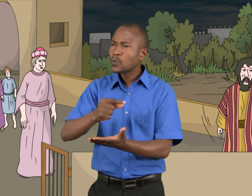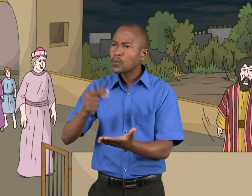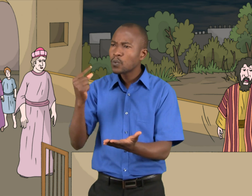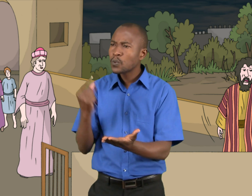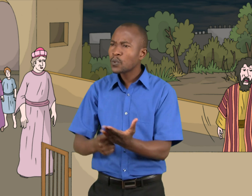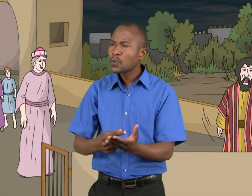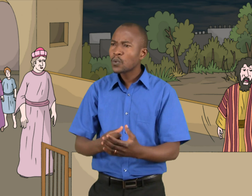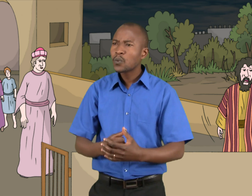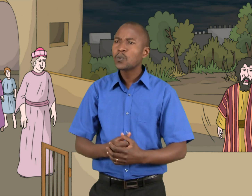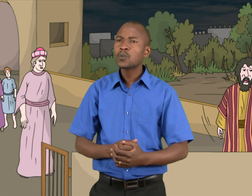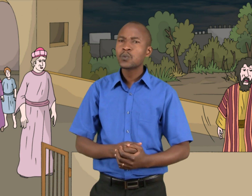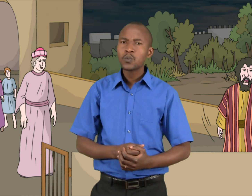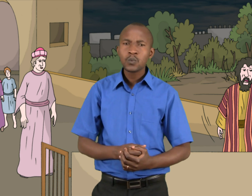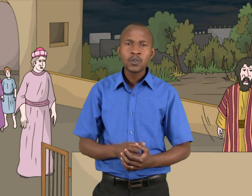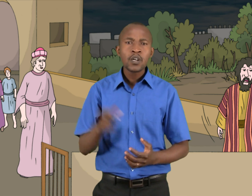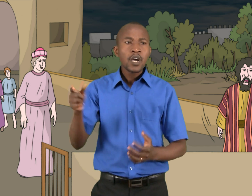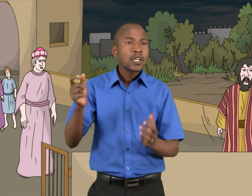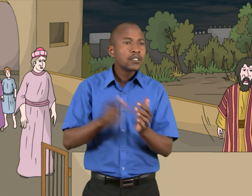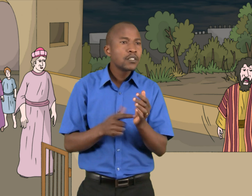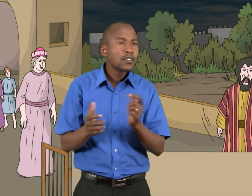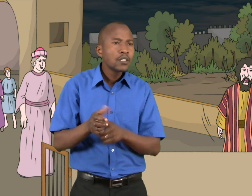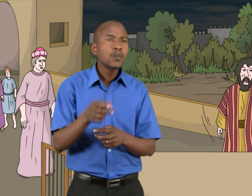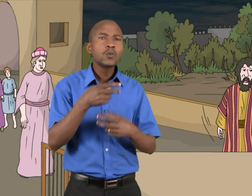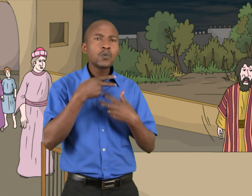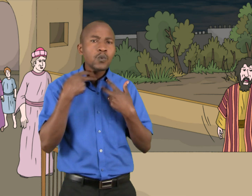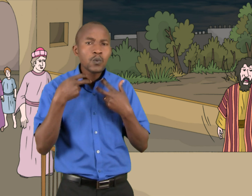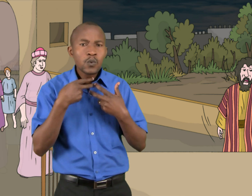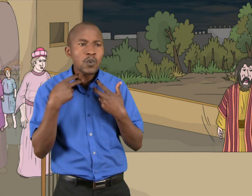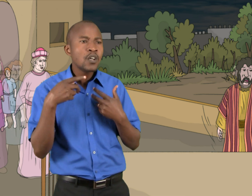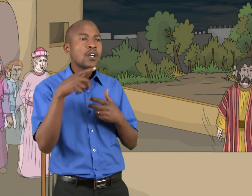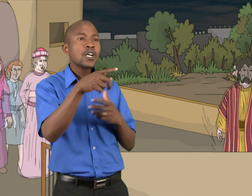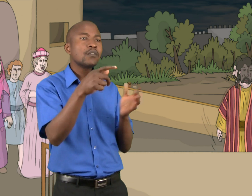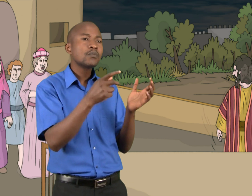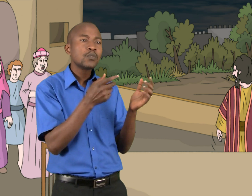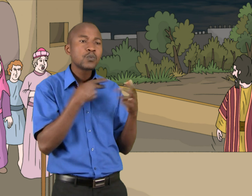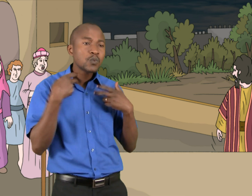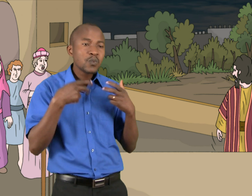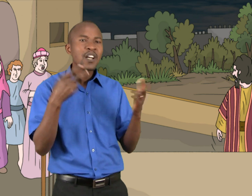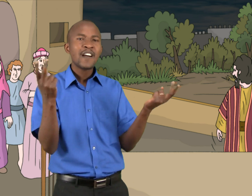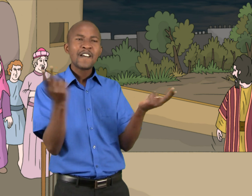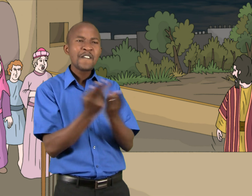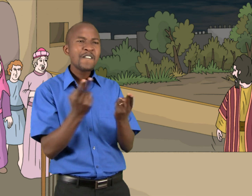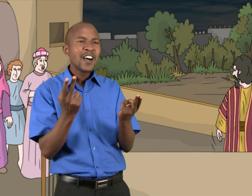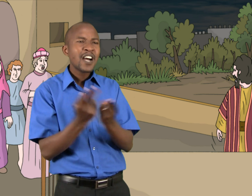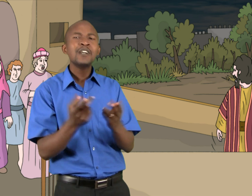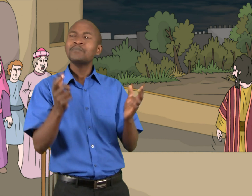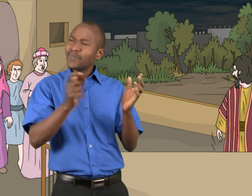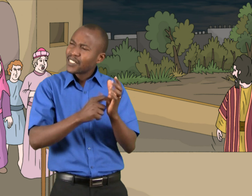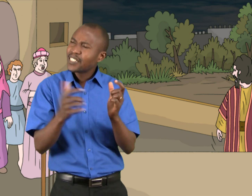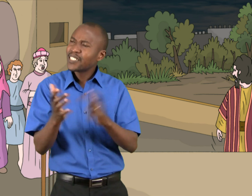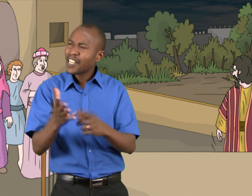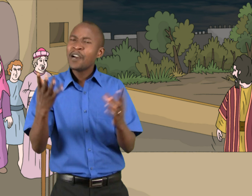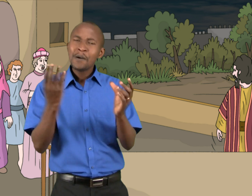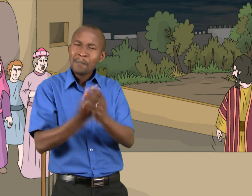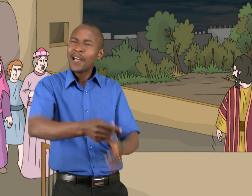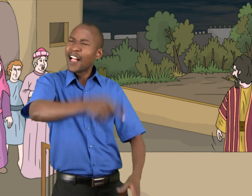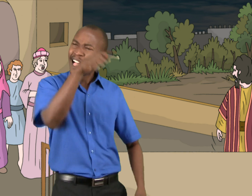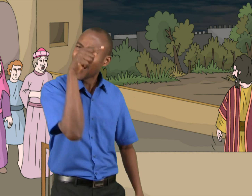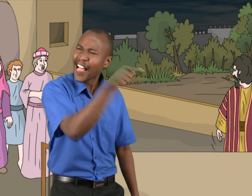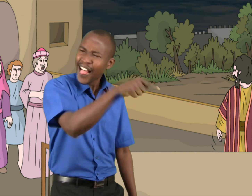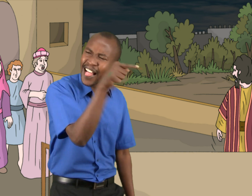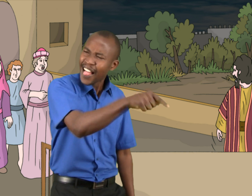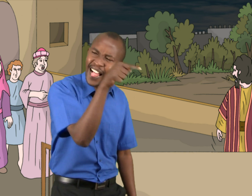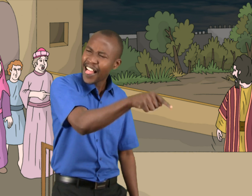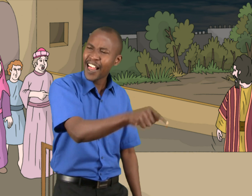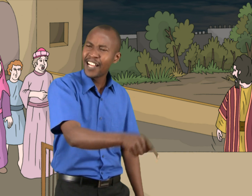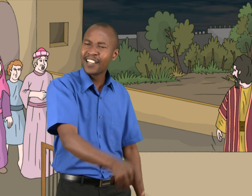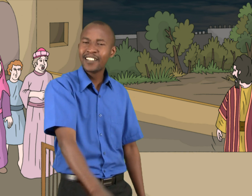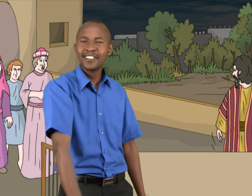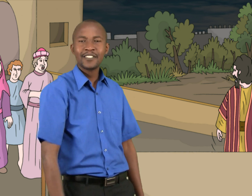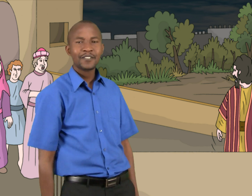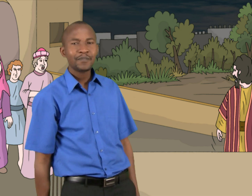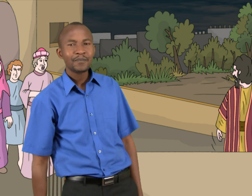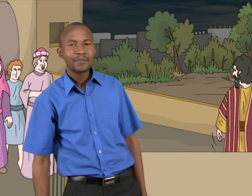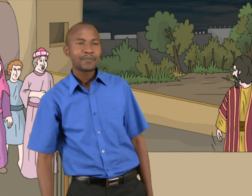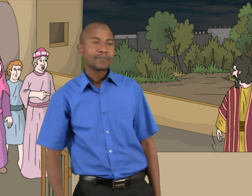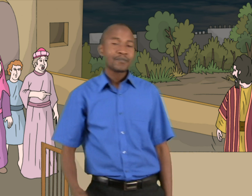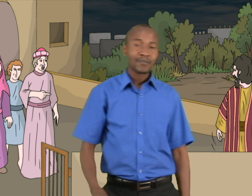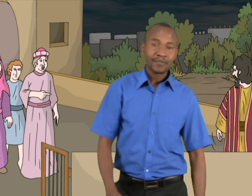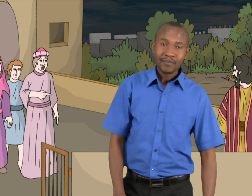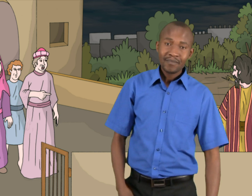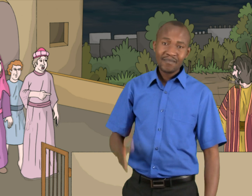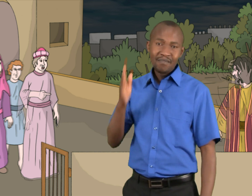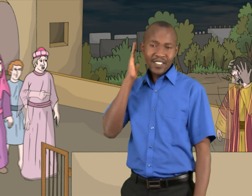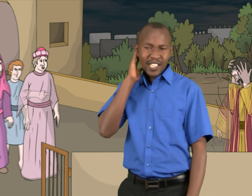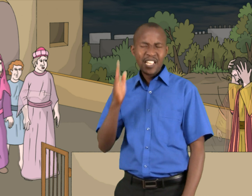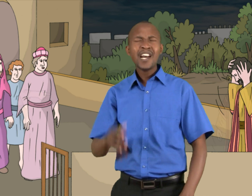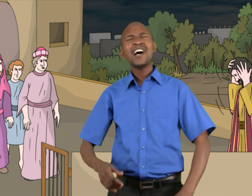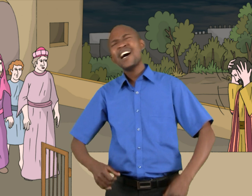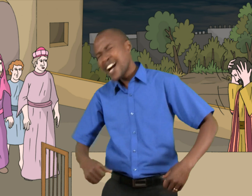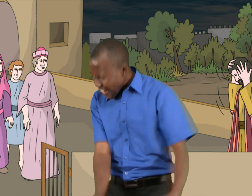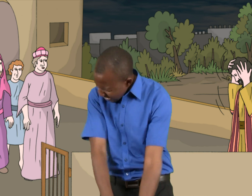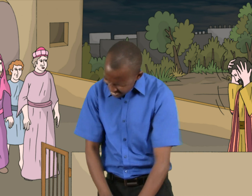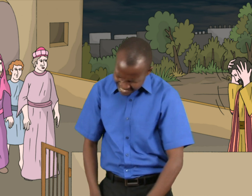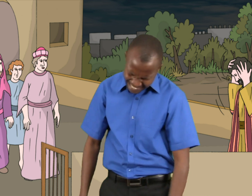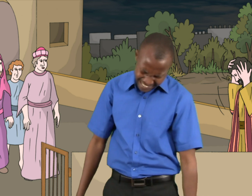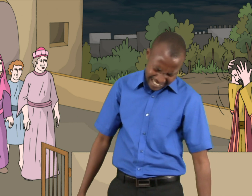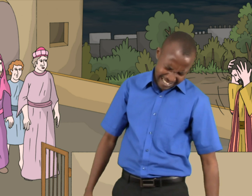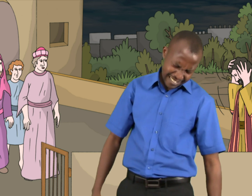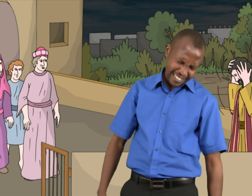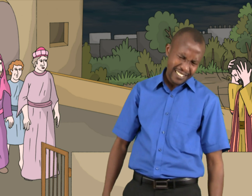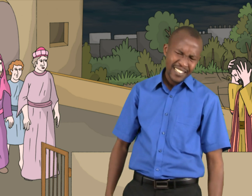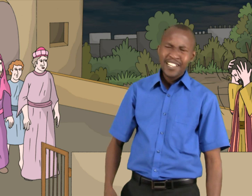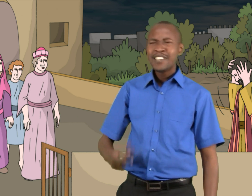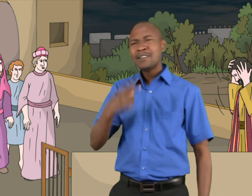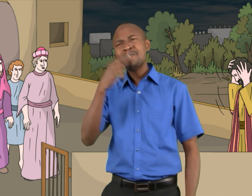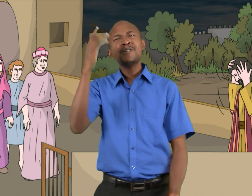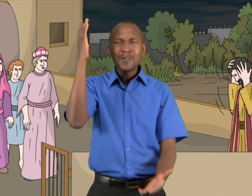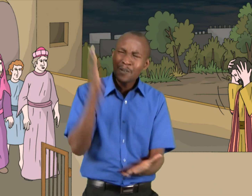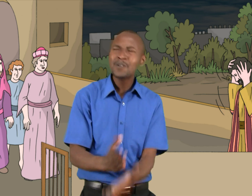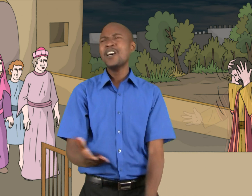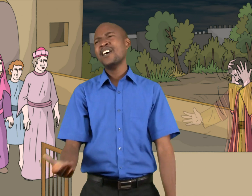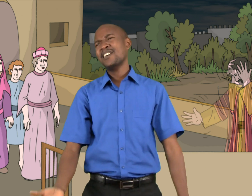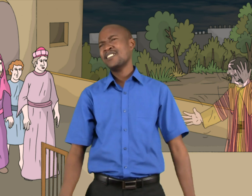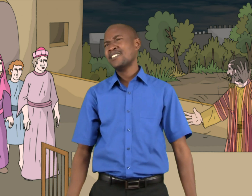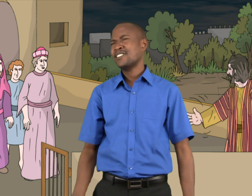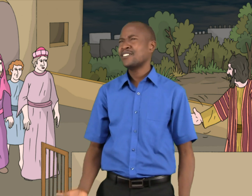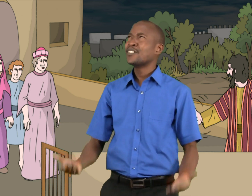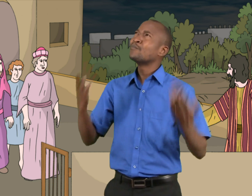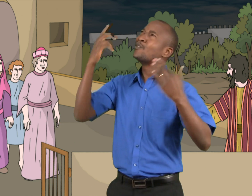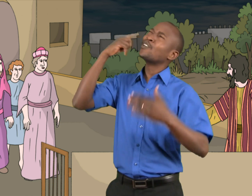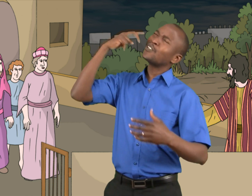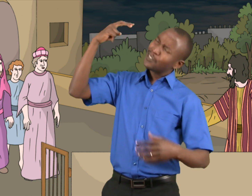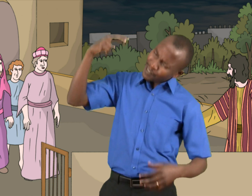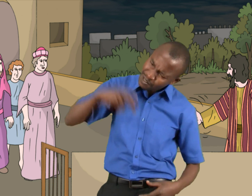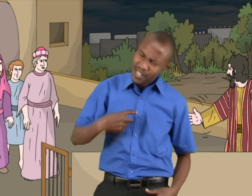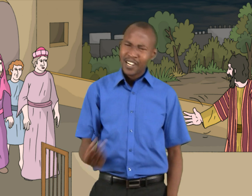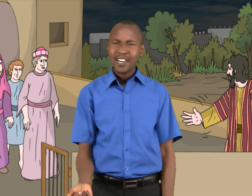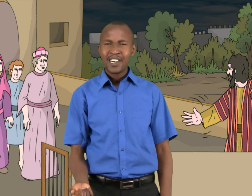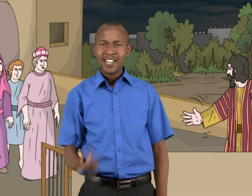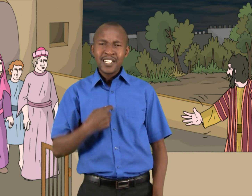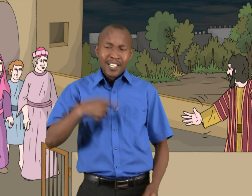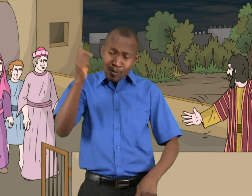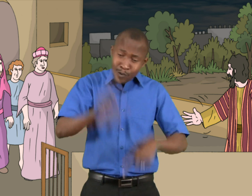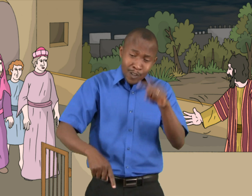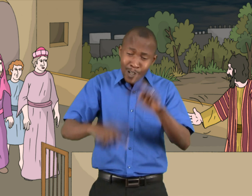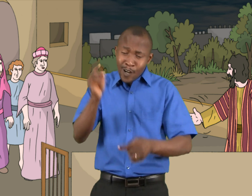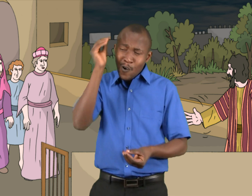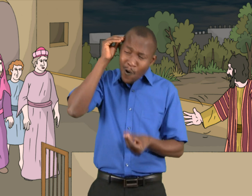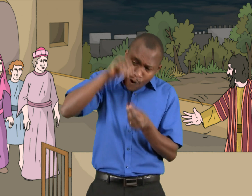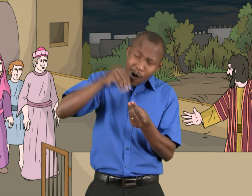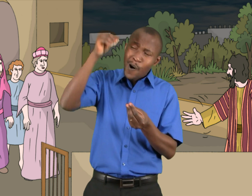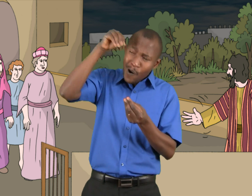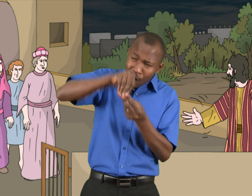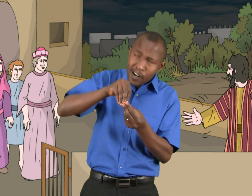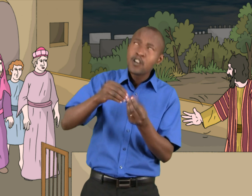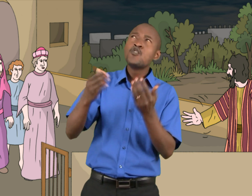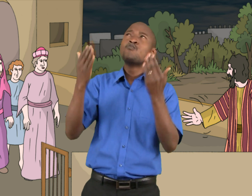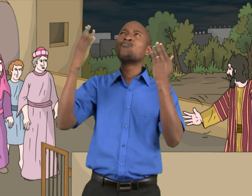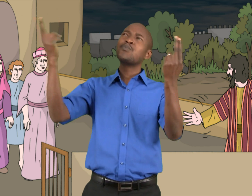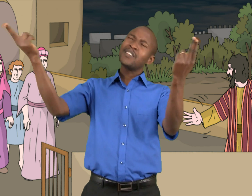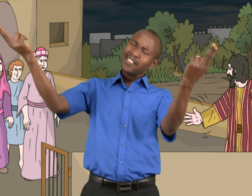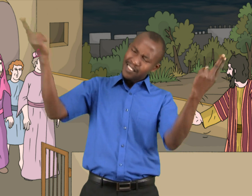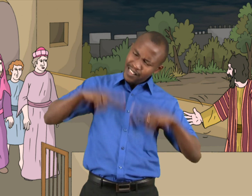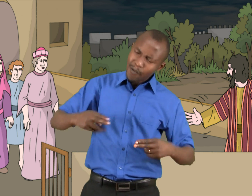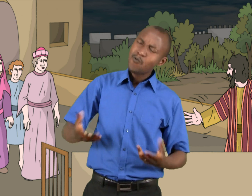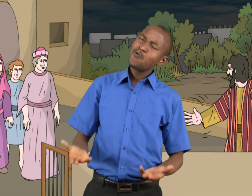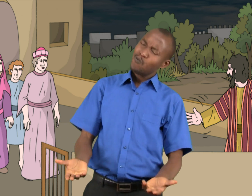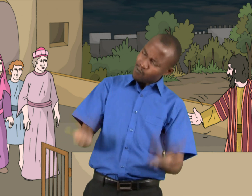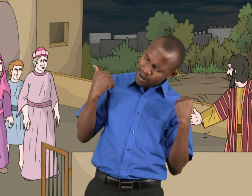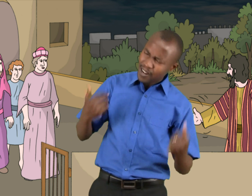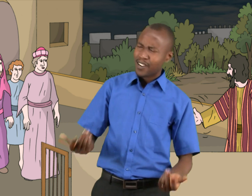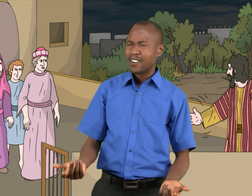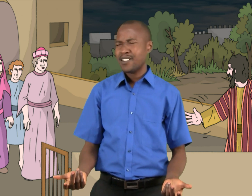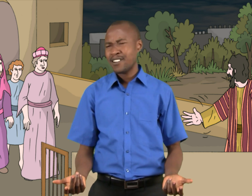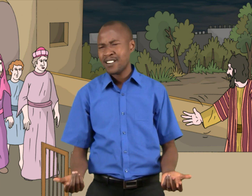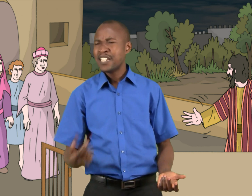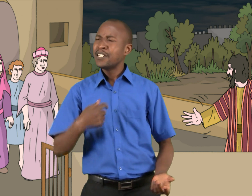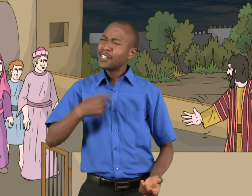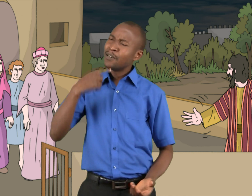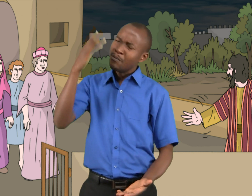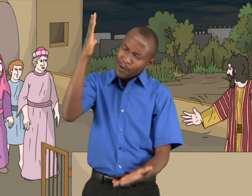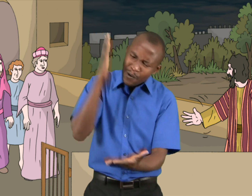“Surely you are one of them,” they said, “for your accent gives you away.”